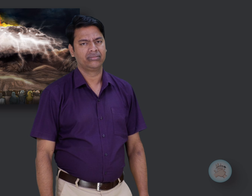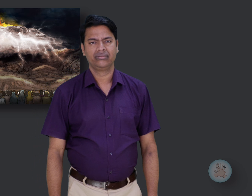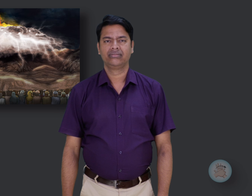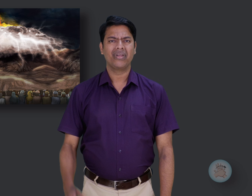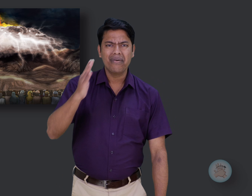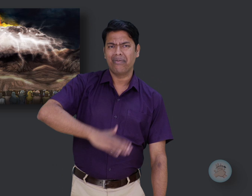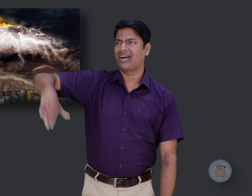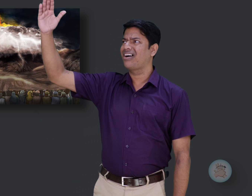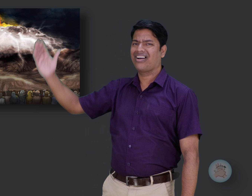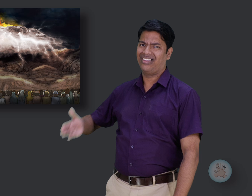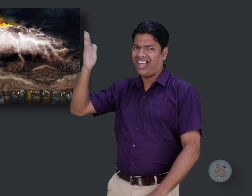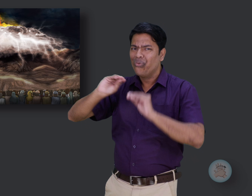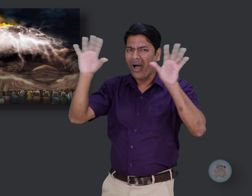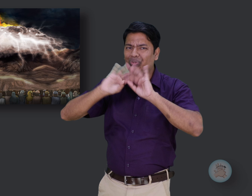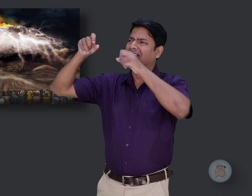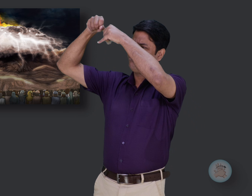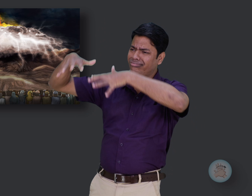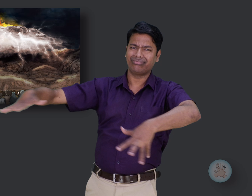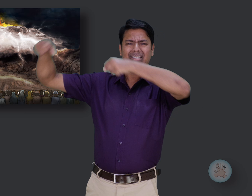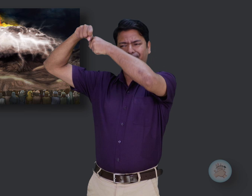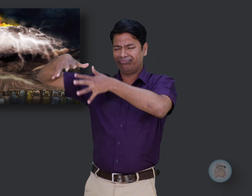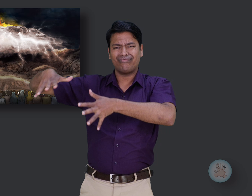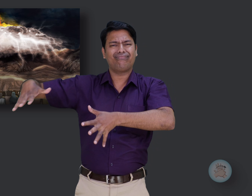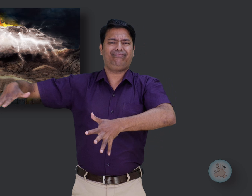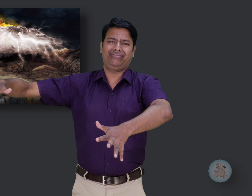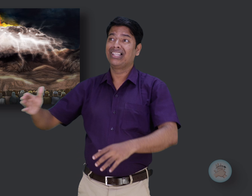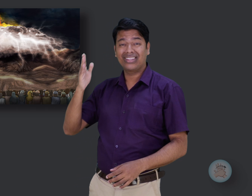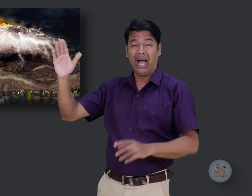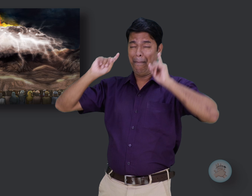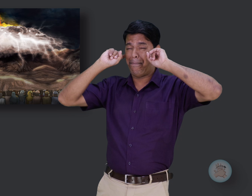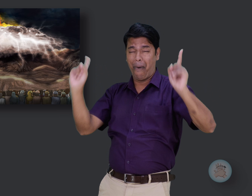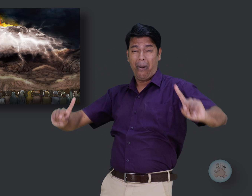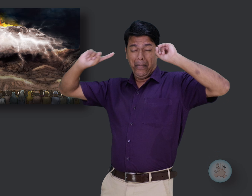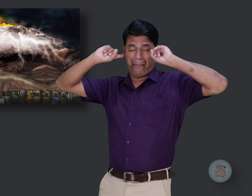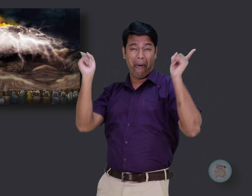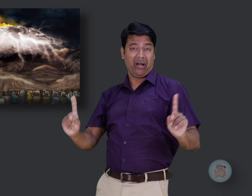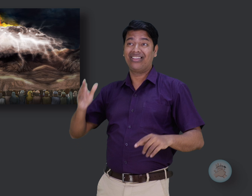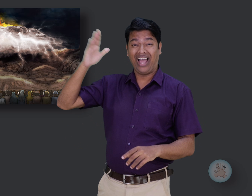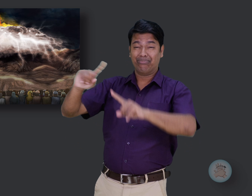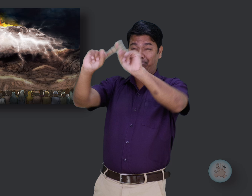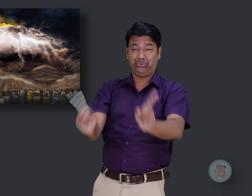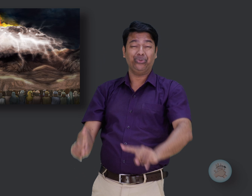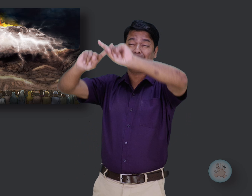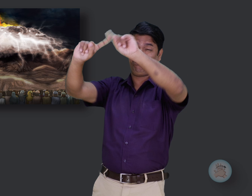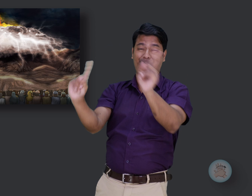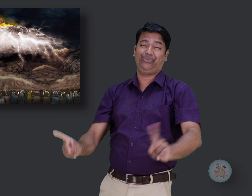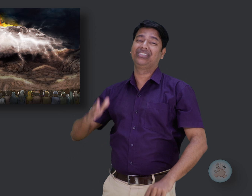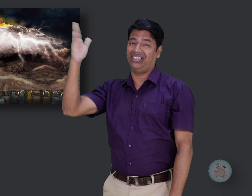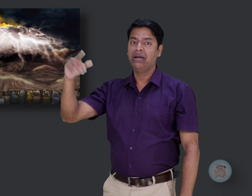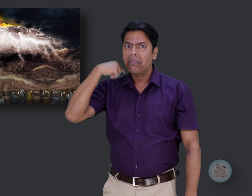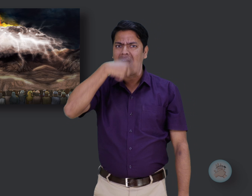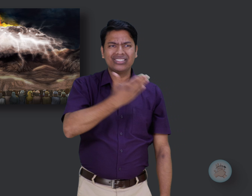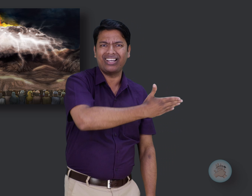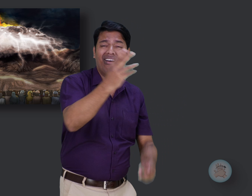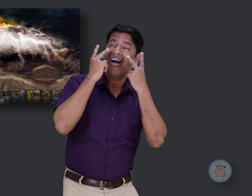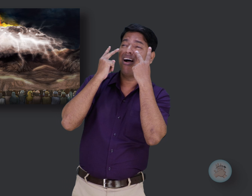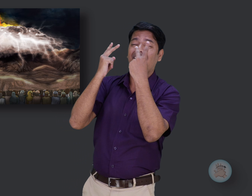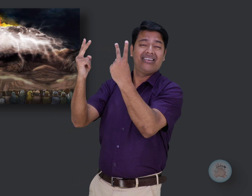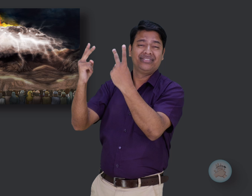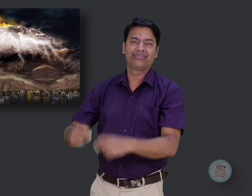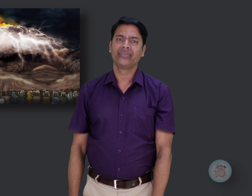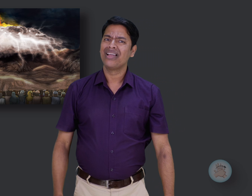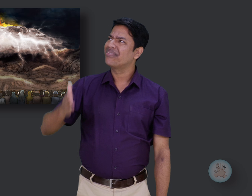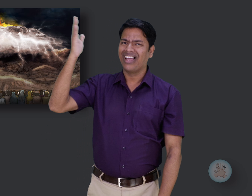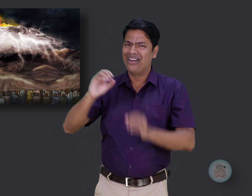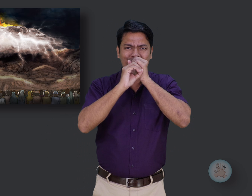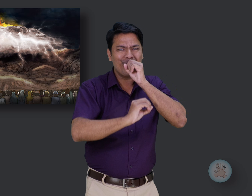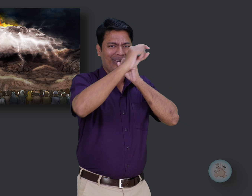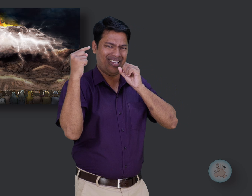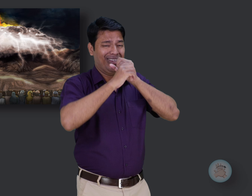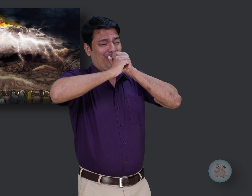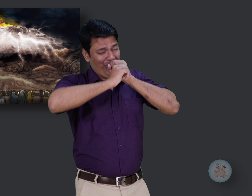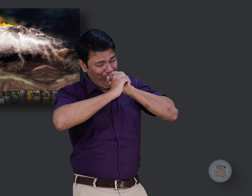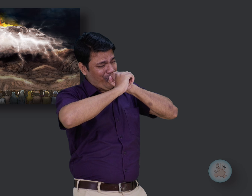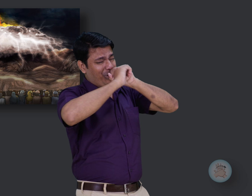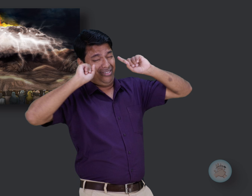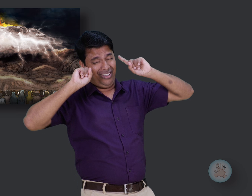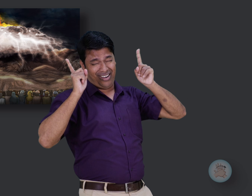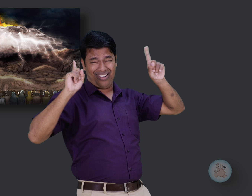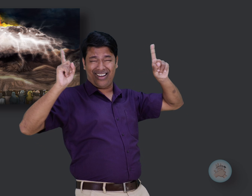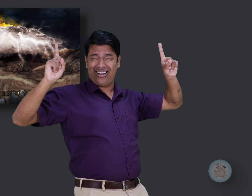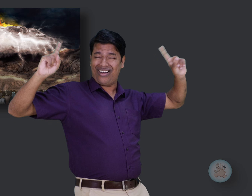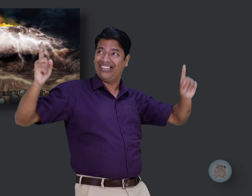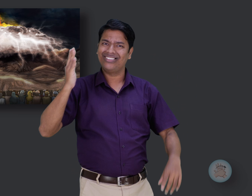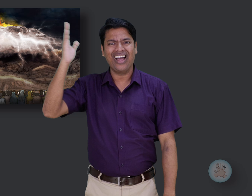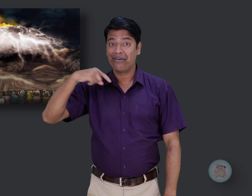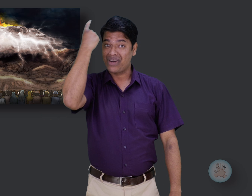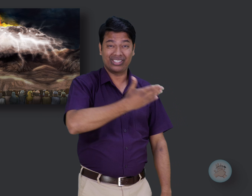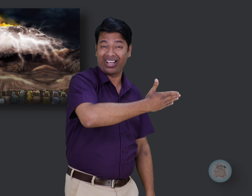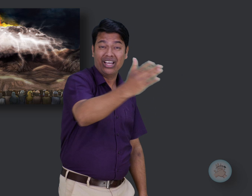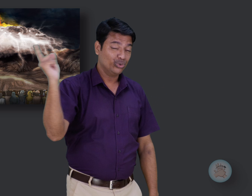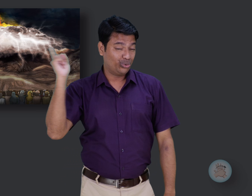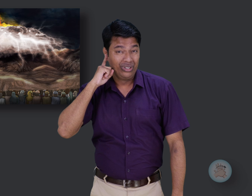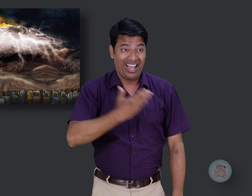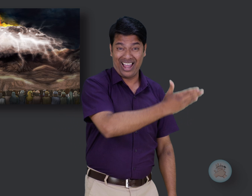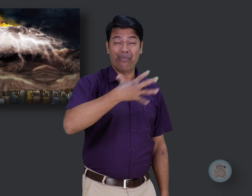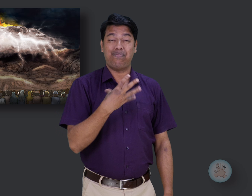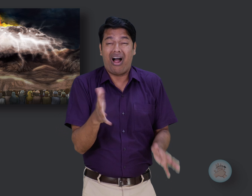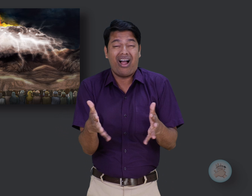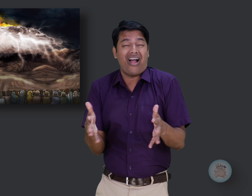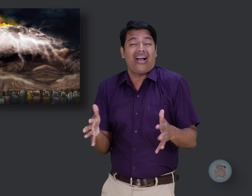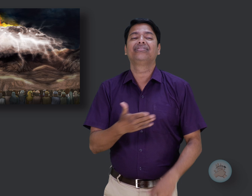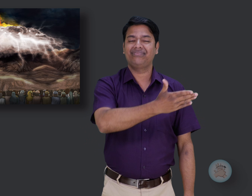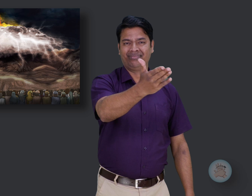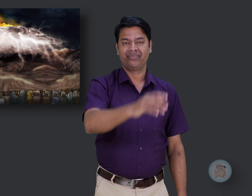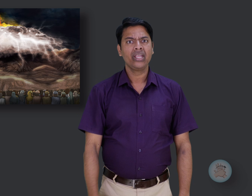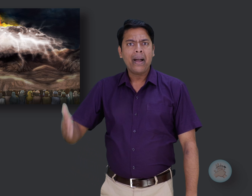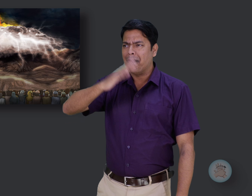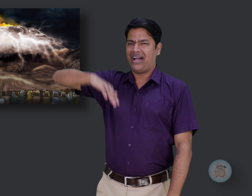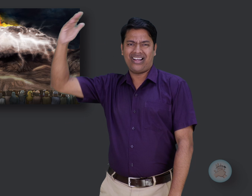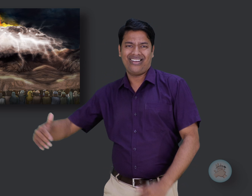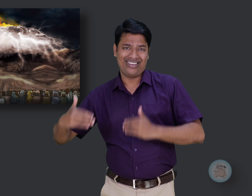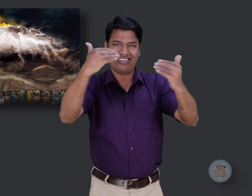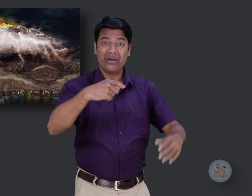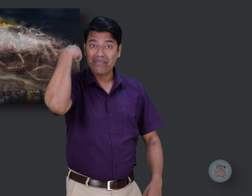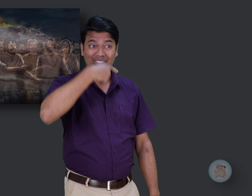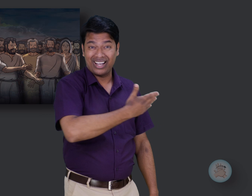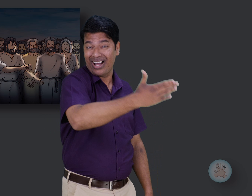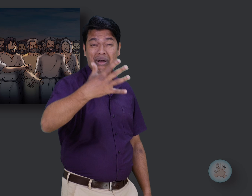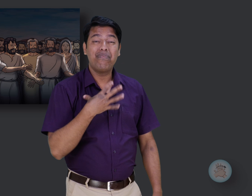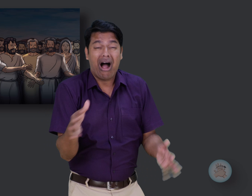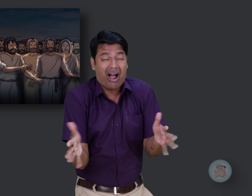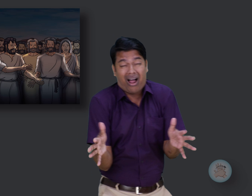When all the people witnessed the thunder and lightning, the sounding of the ram’s horn, and the mountain enveloped in smoke, they trembled and stood at a distance.